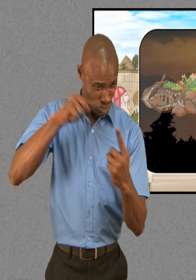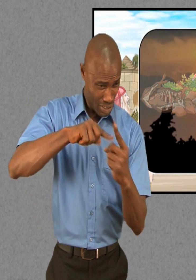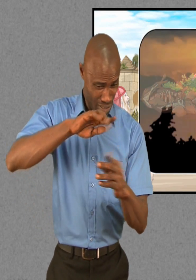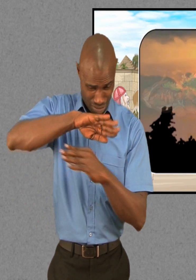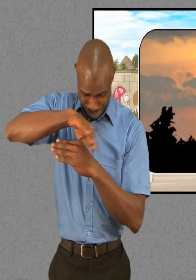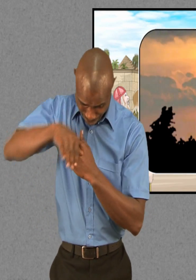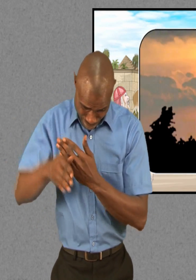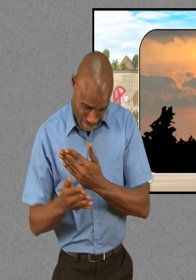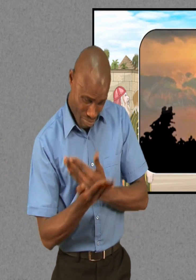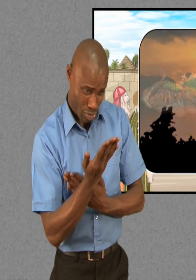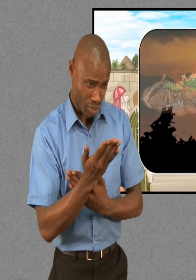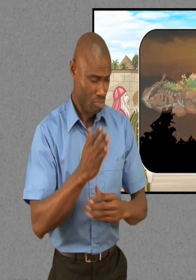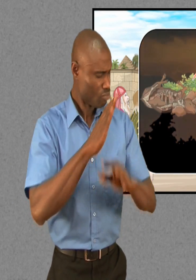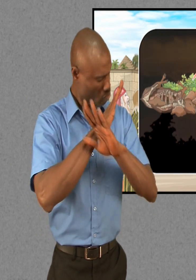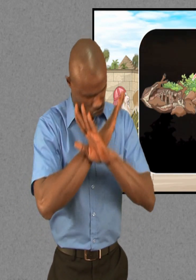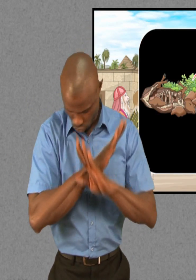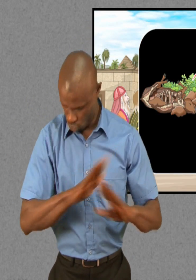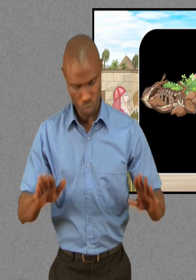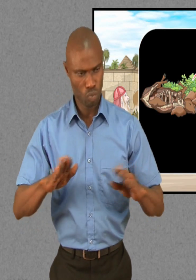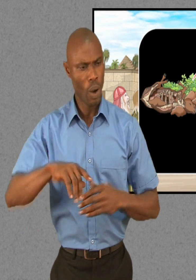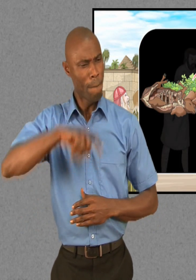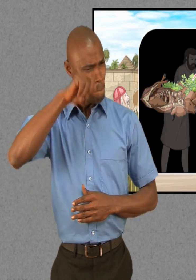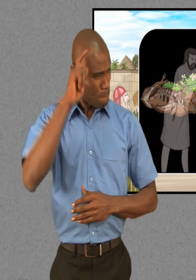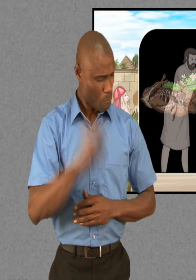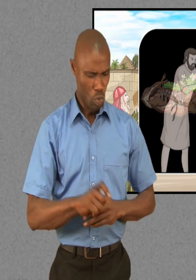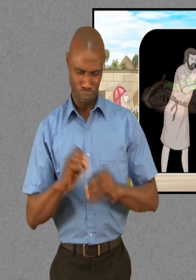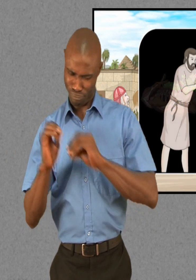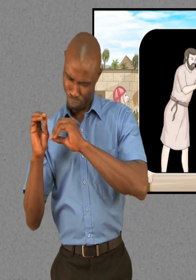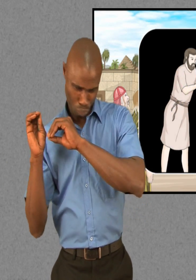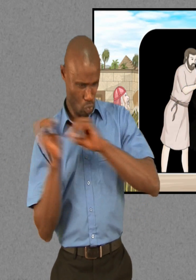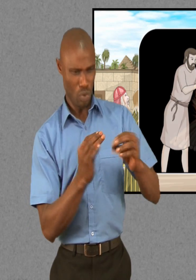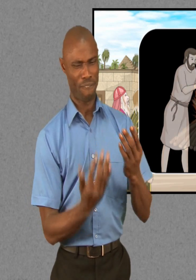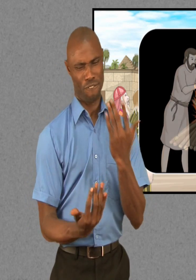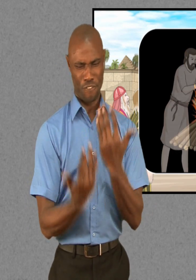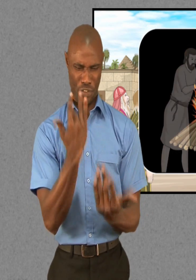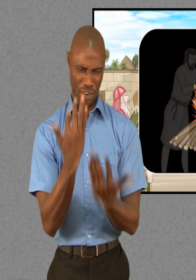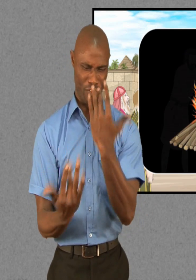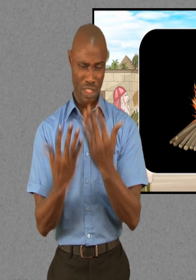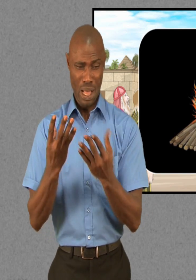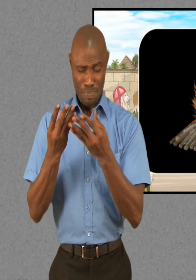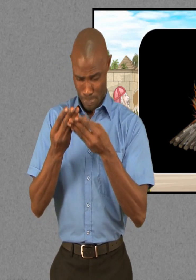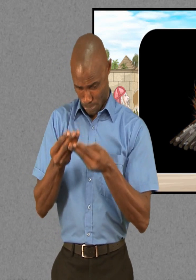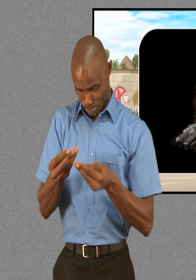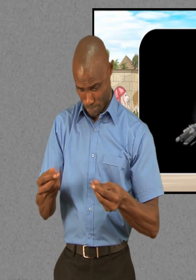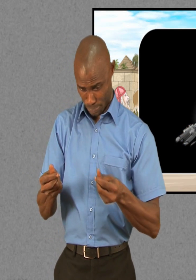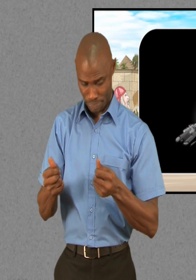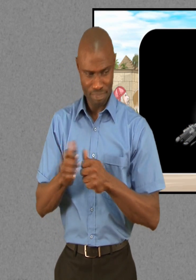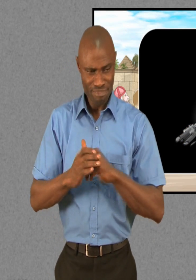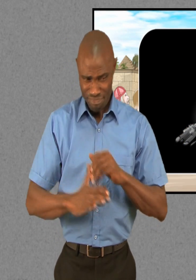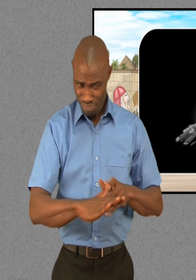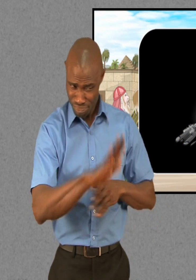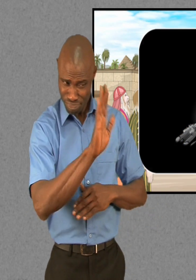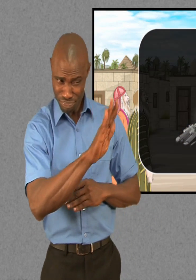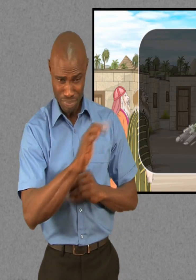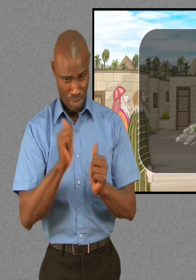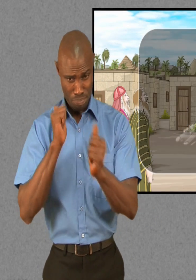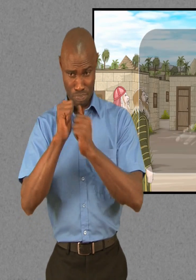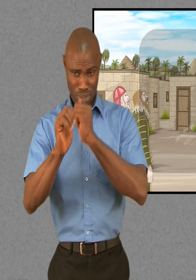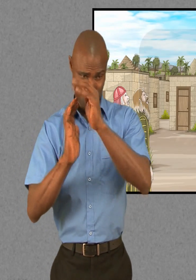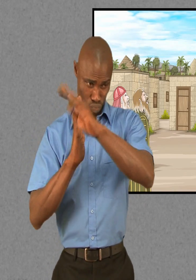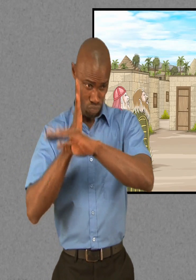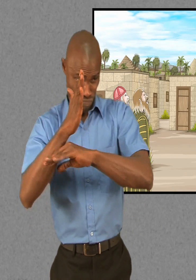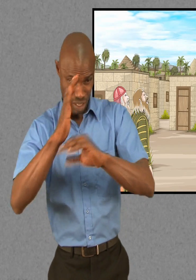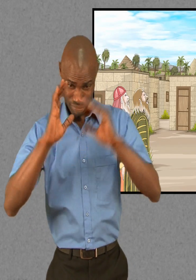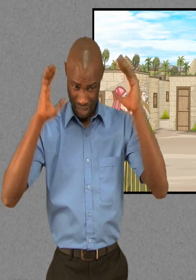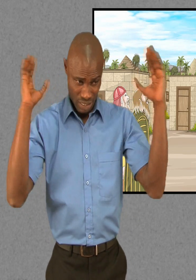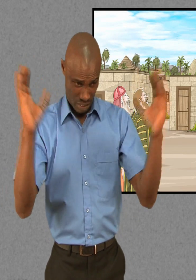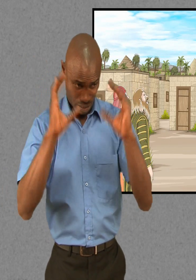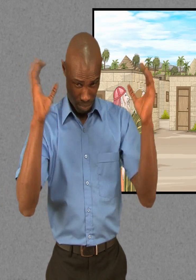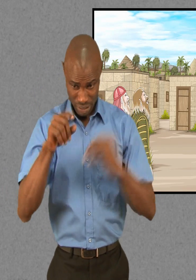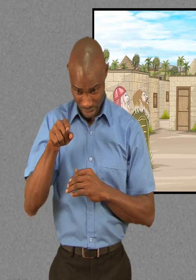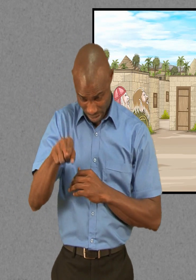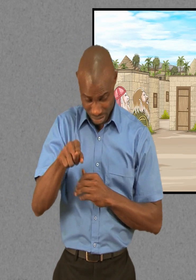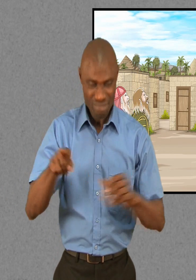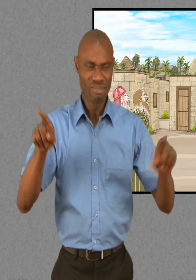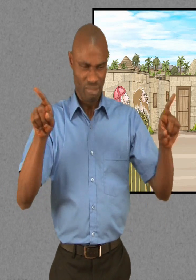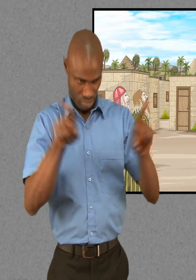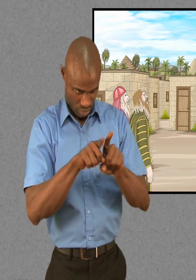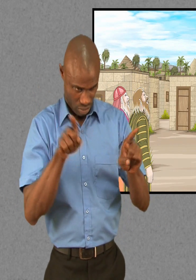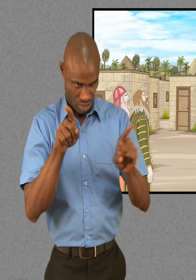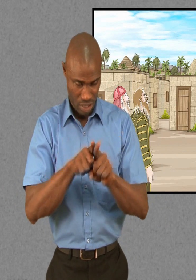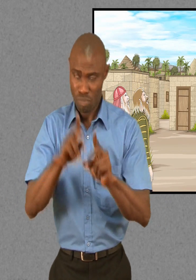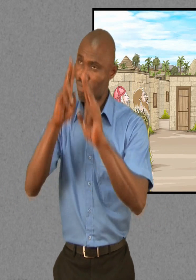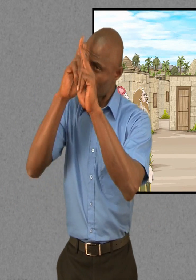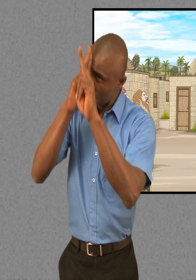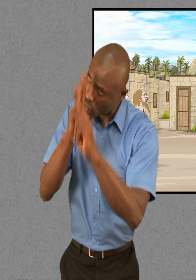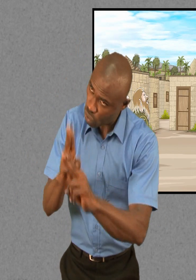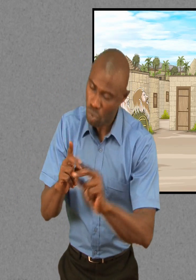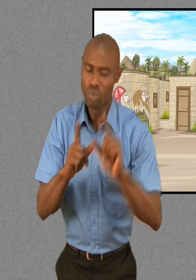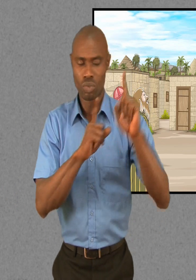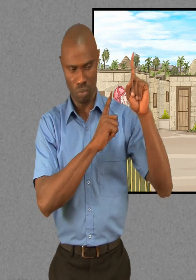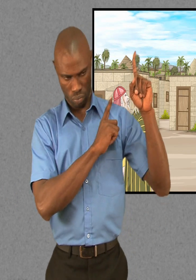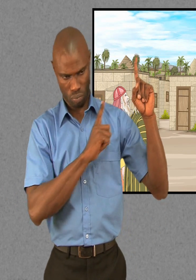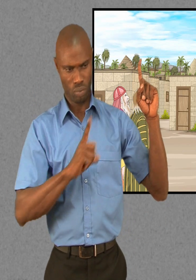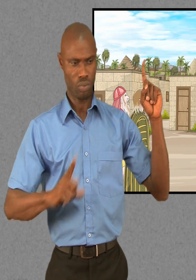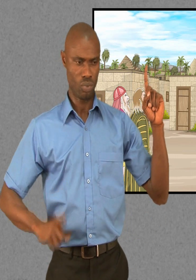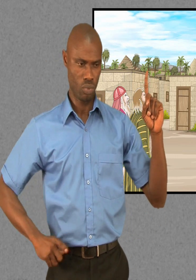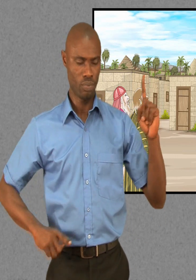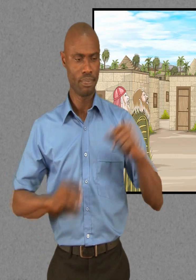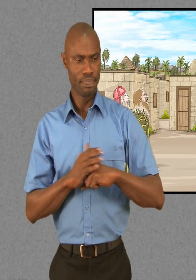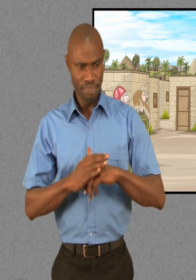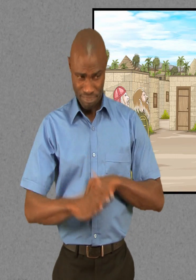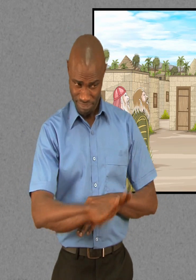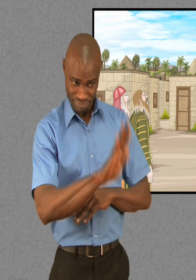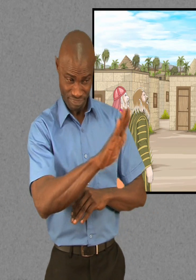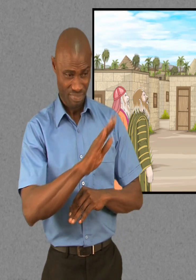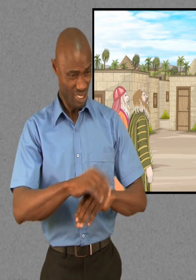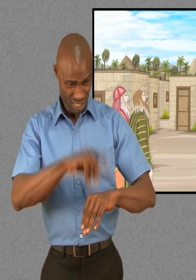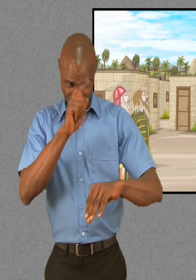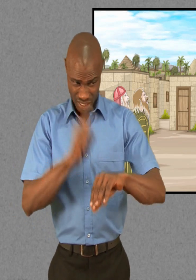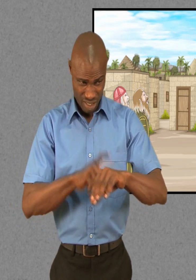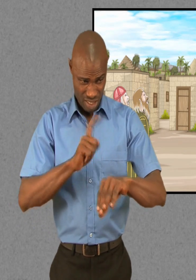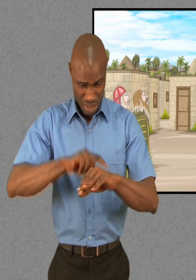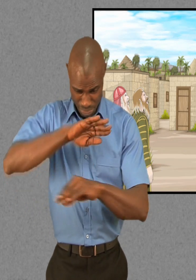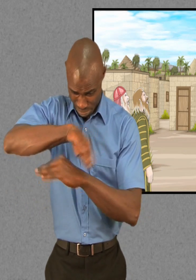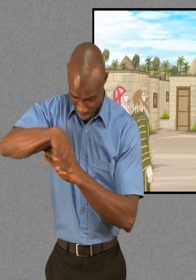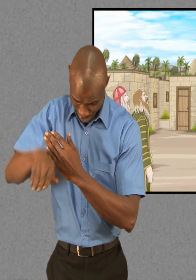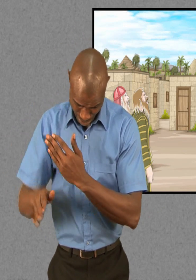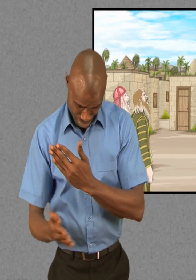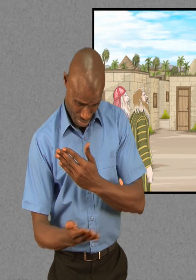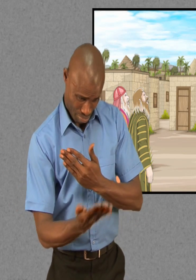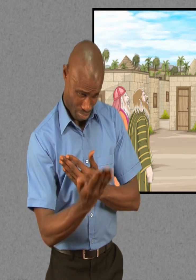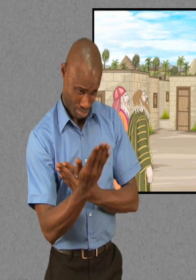You are to eat in haste; it is the LORD’s Passover.